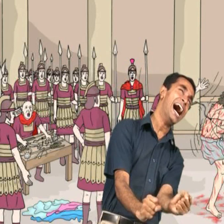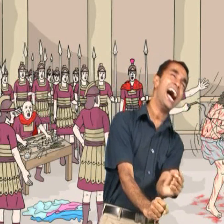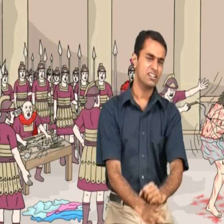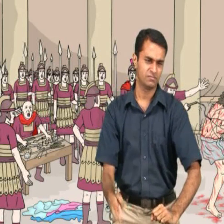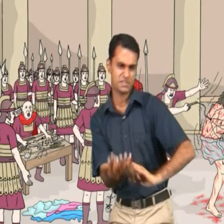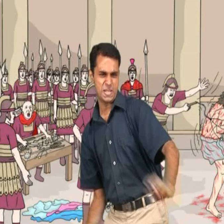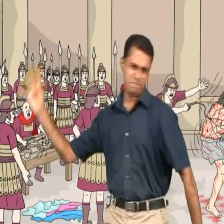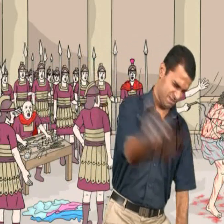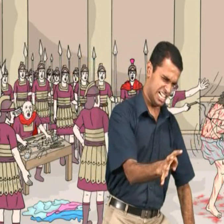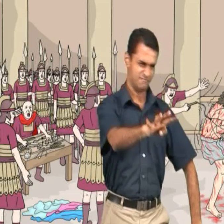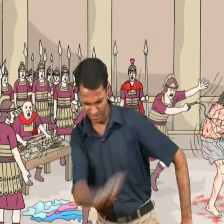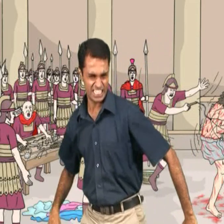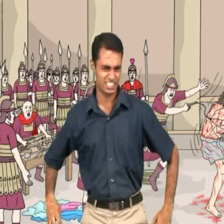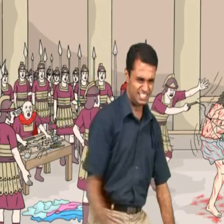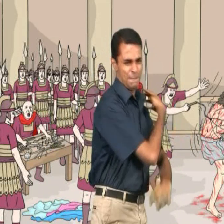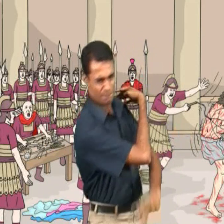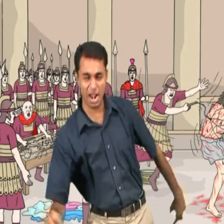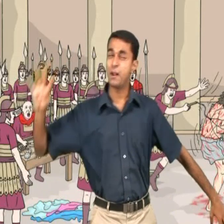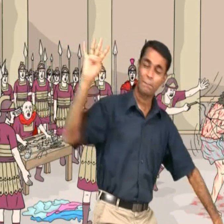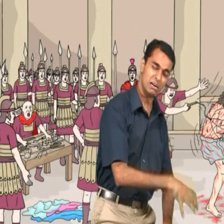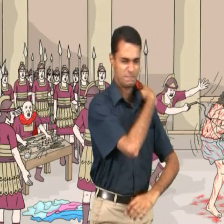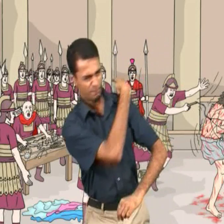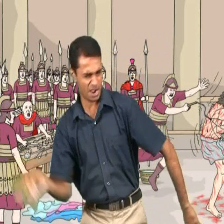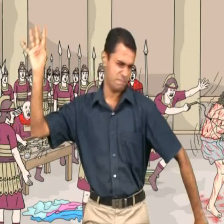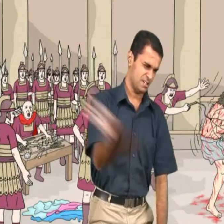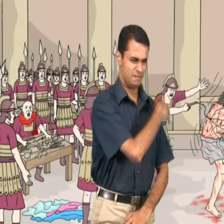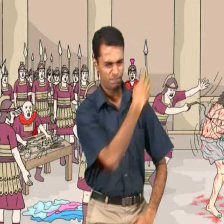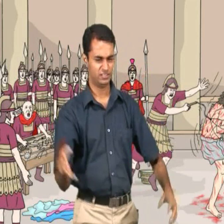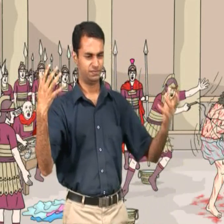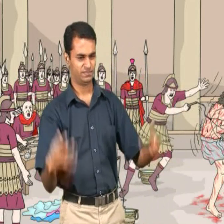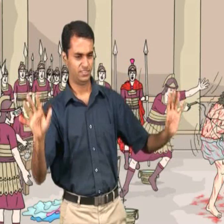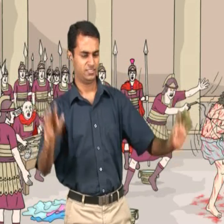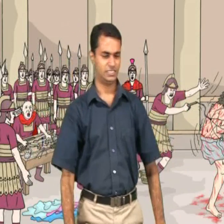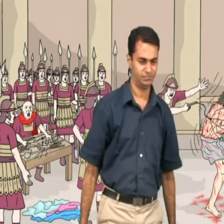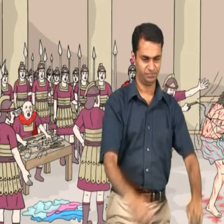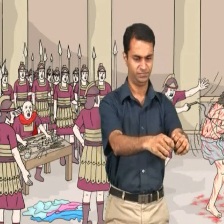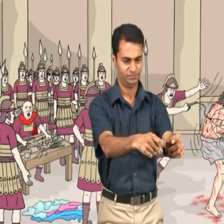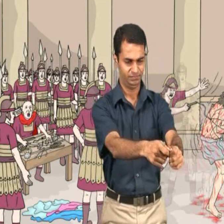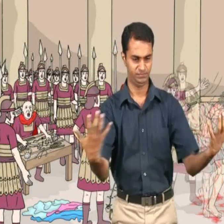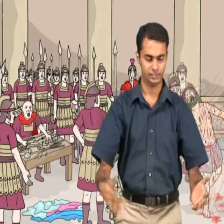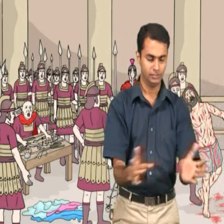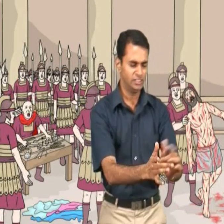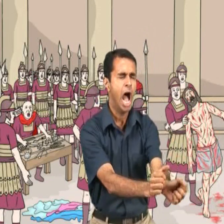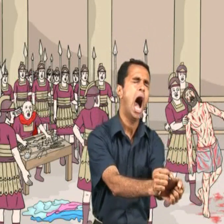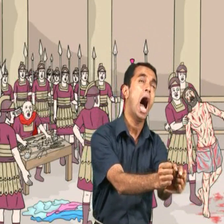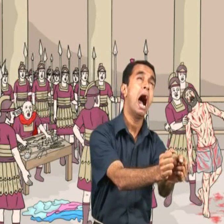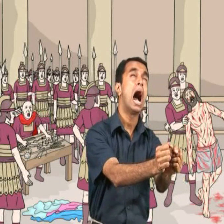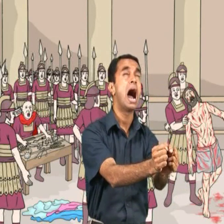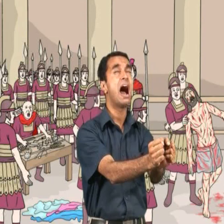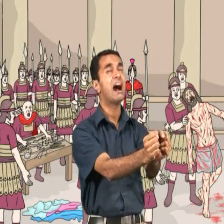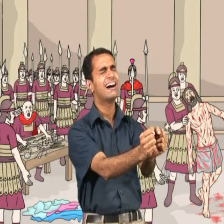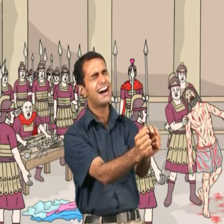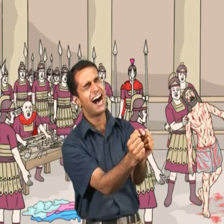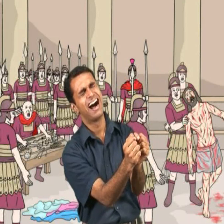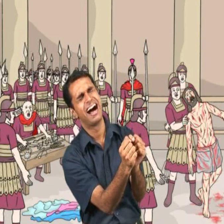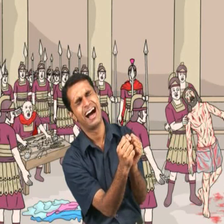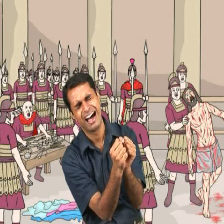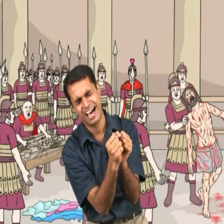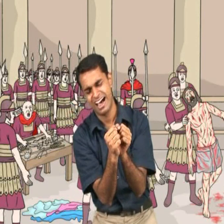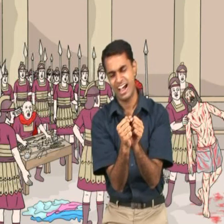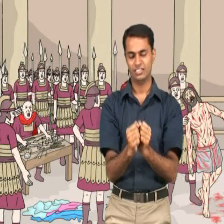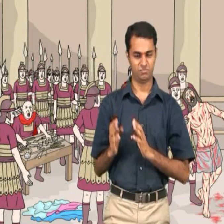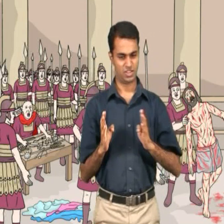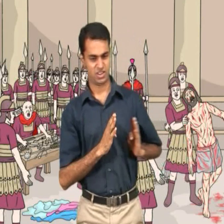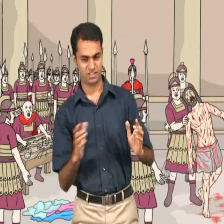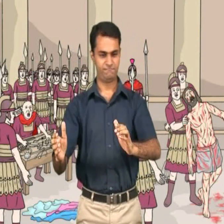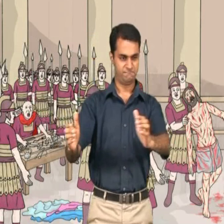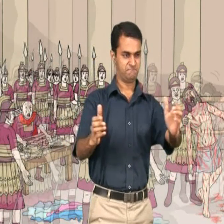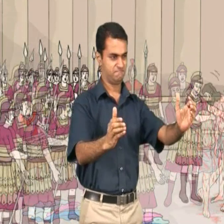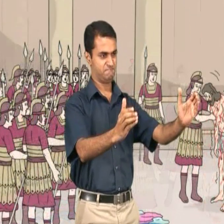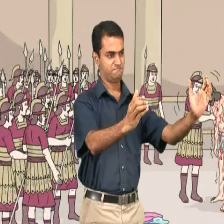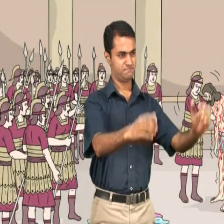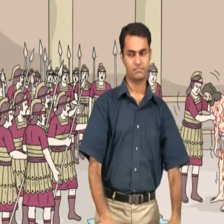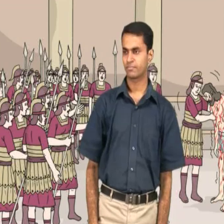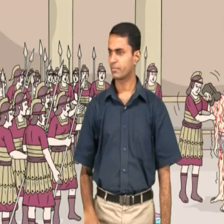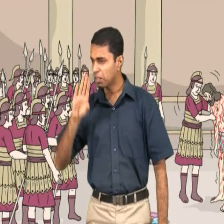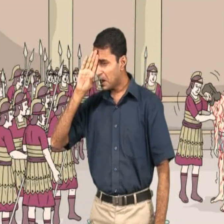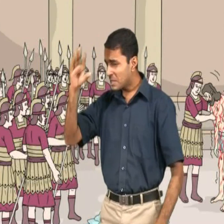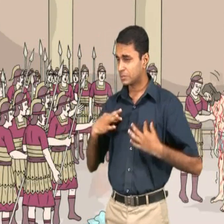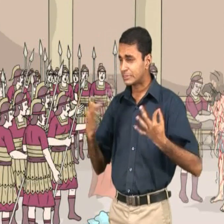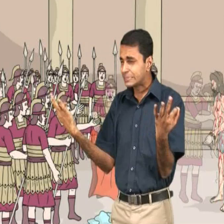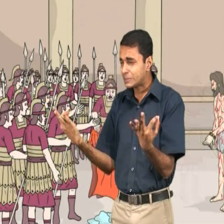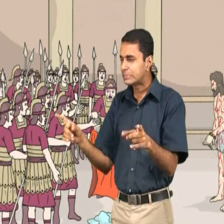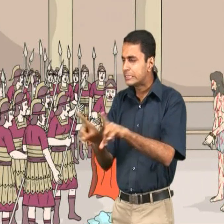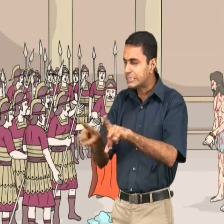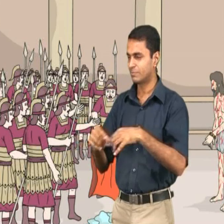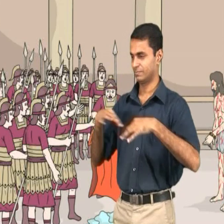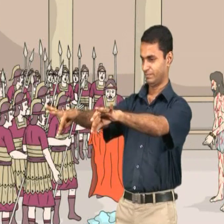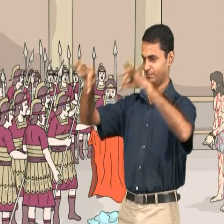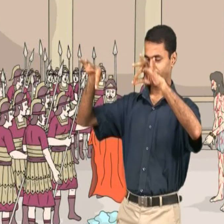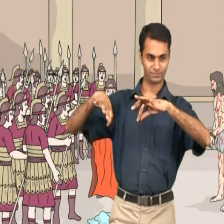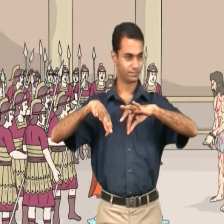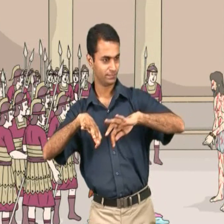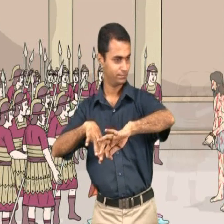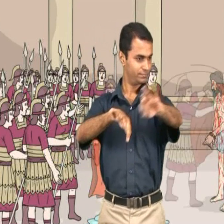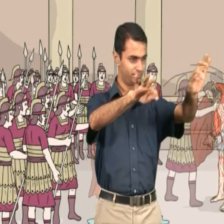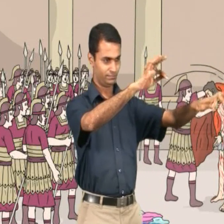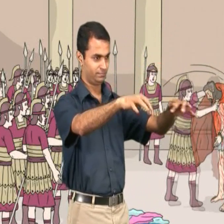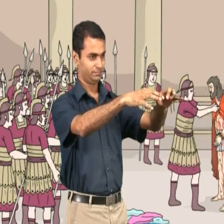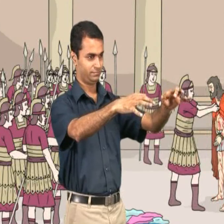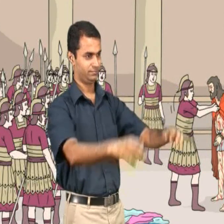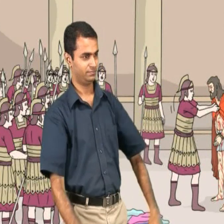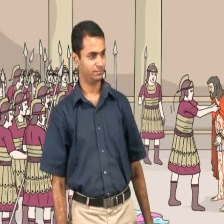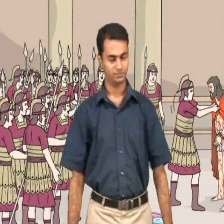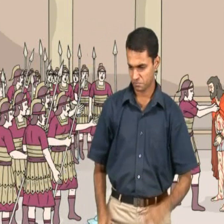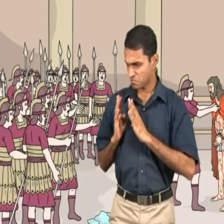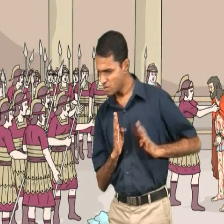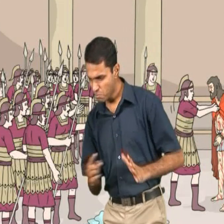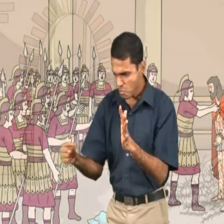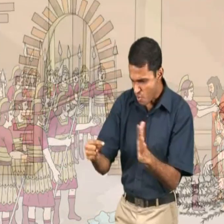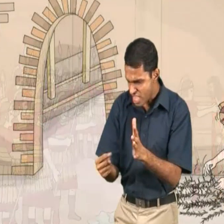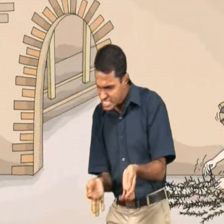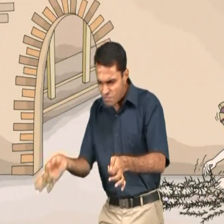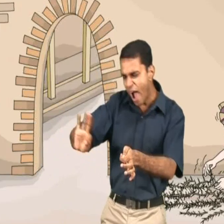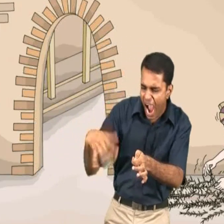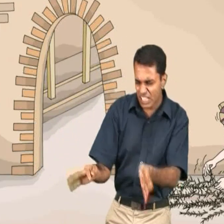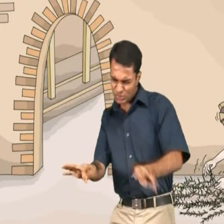They stripped Him and put a scarlet robe on Him.